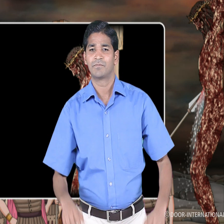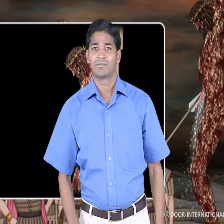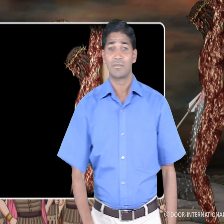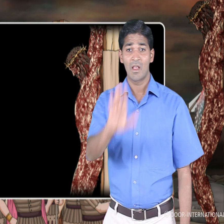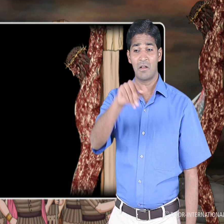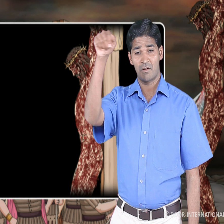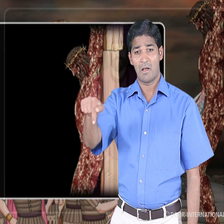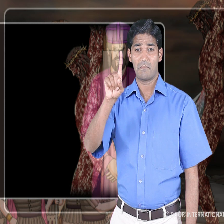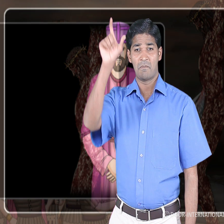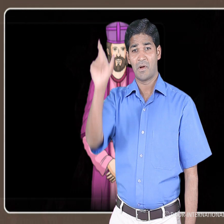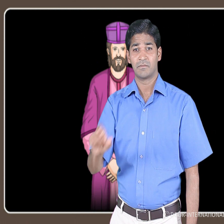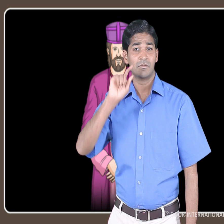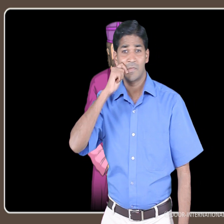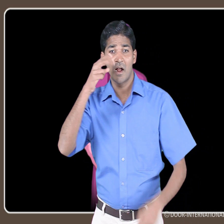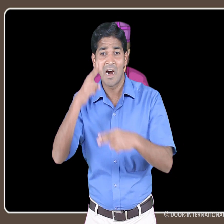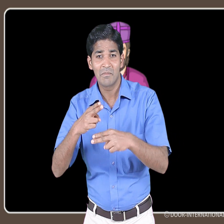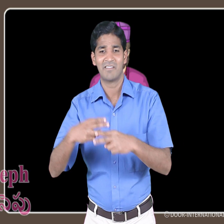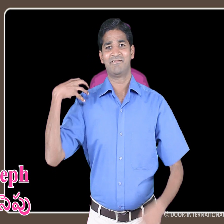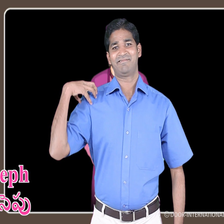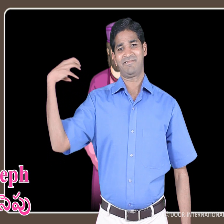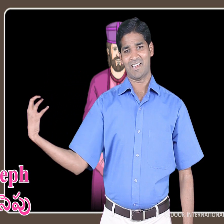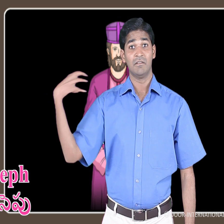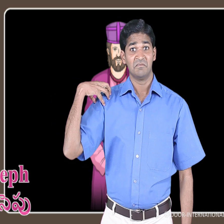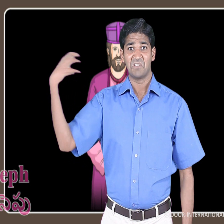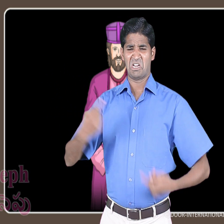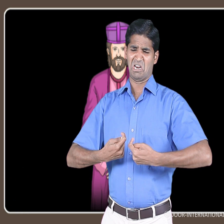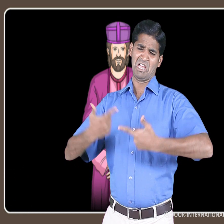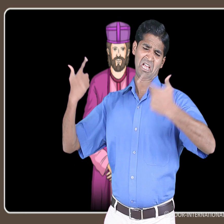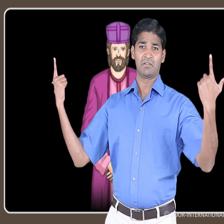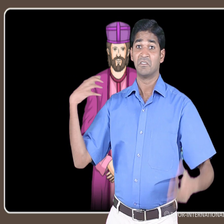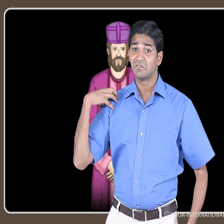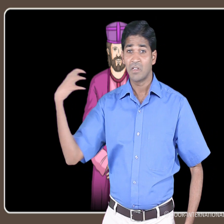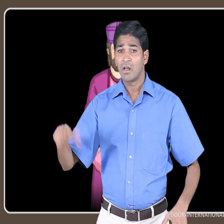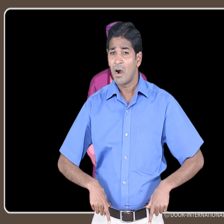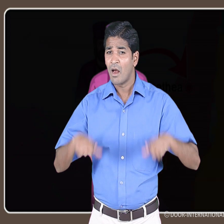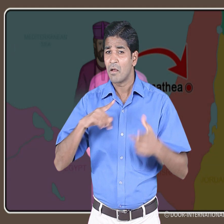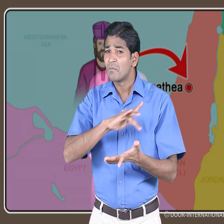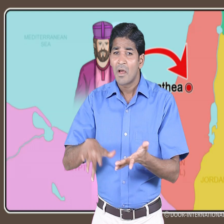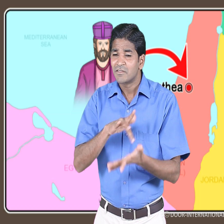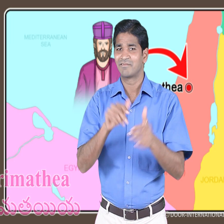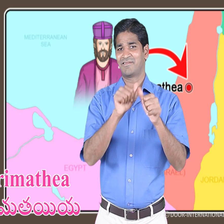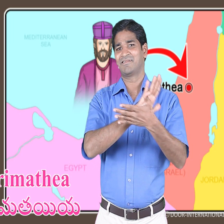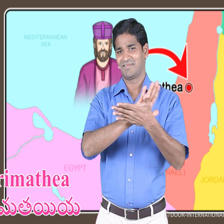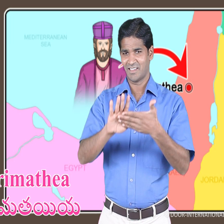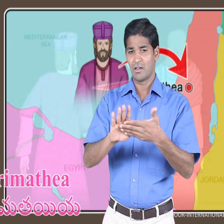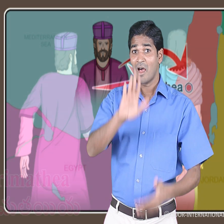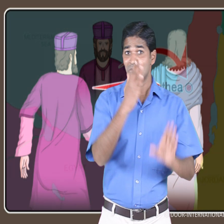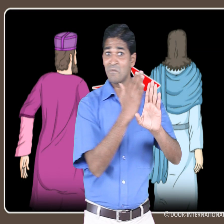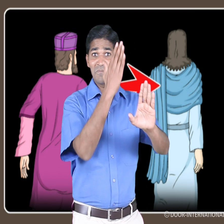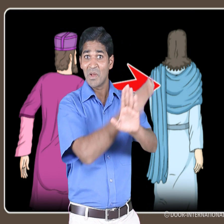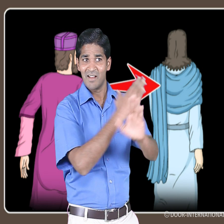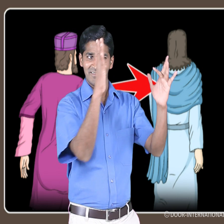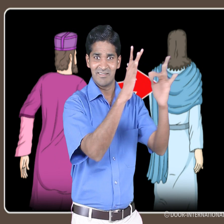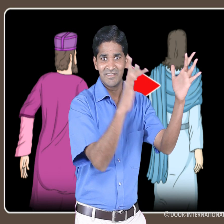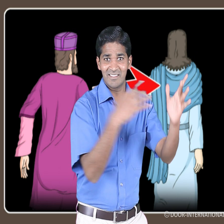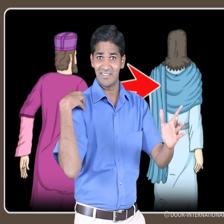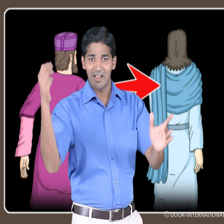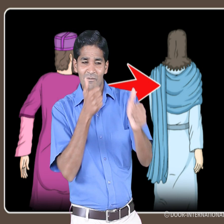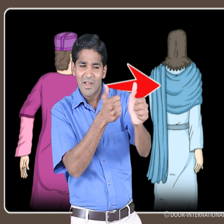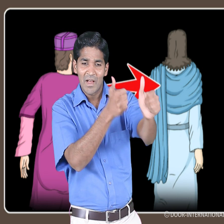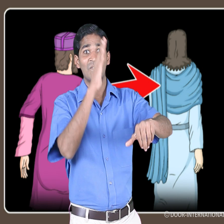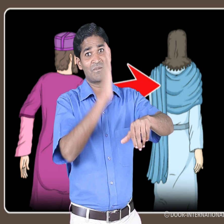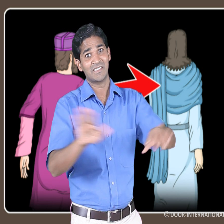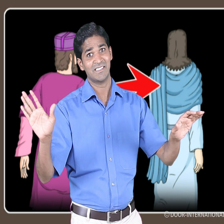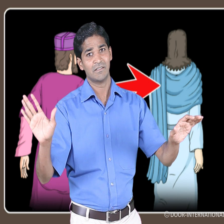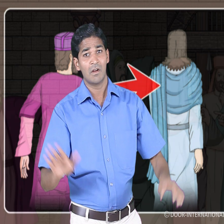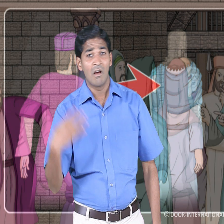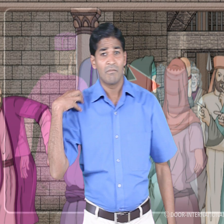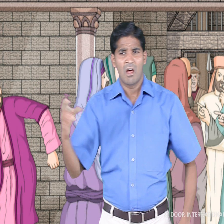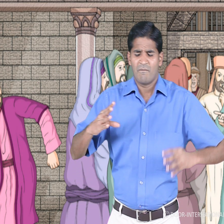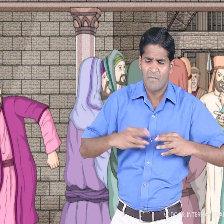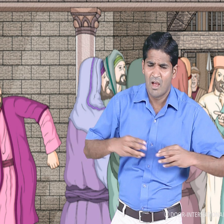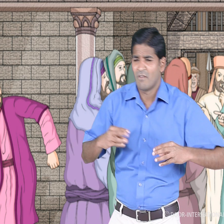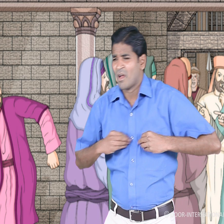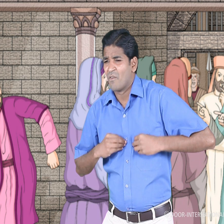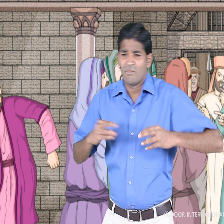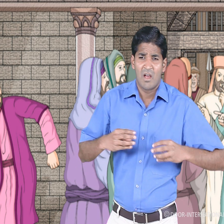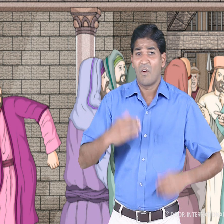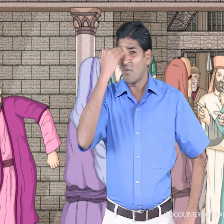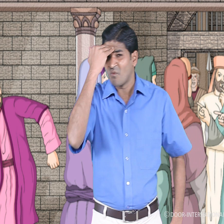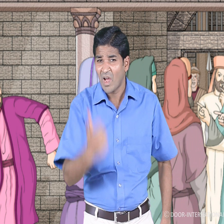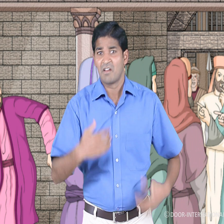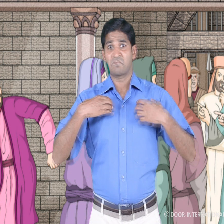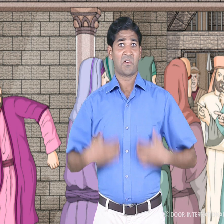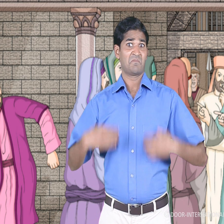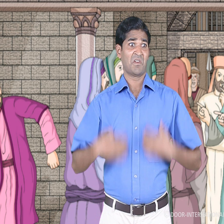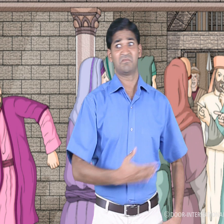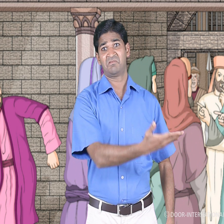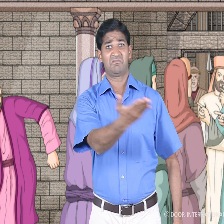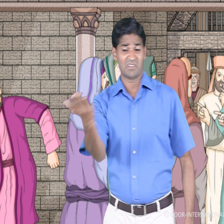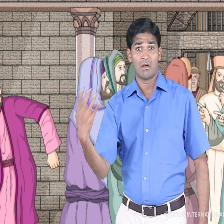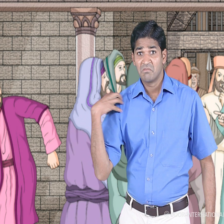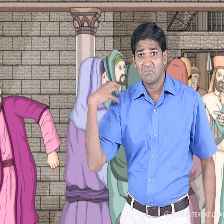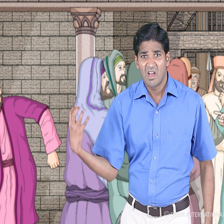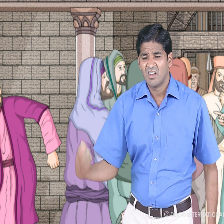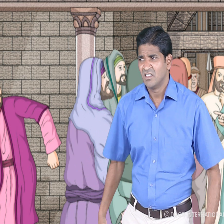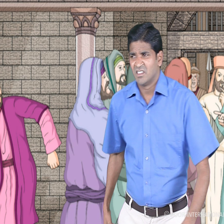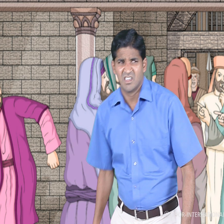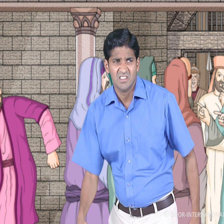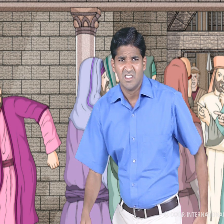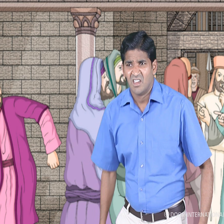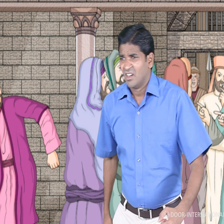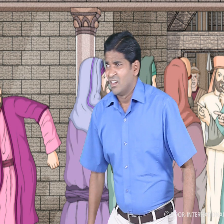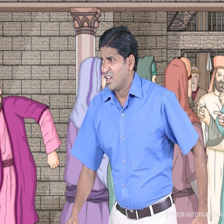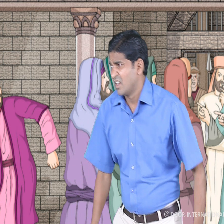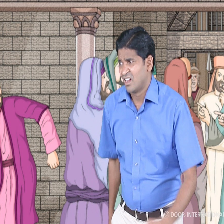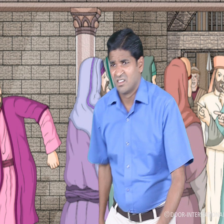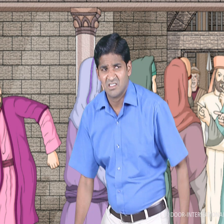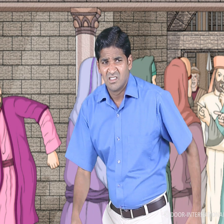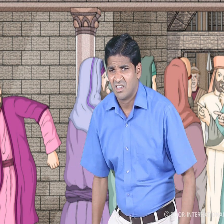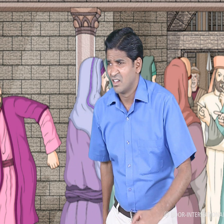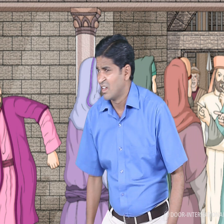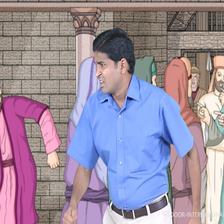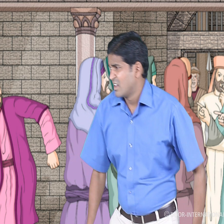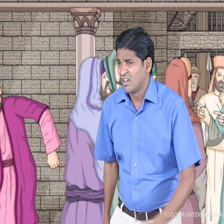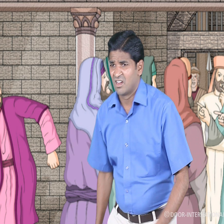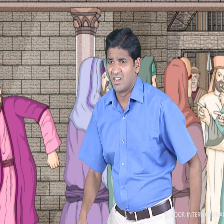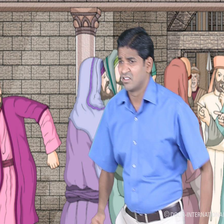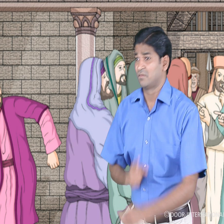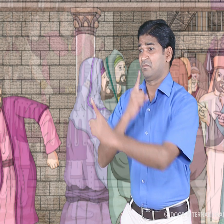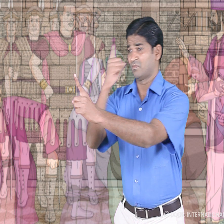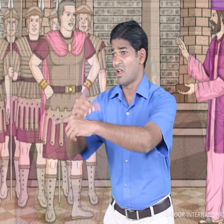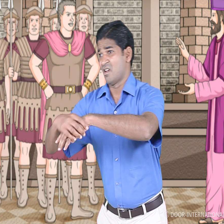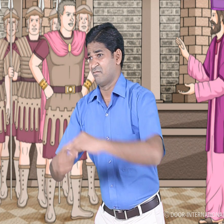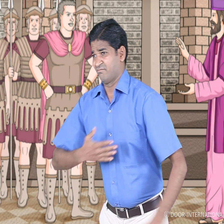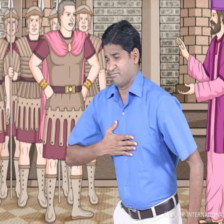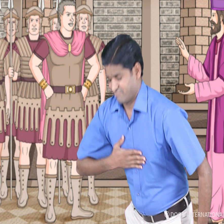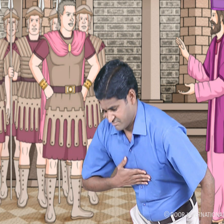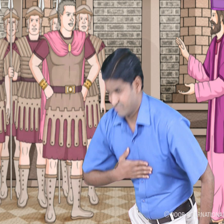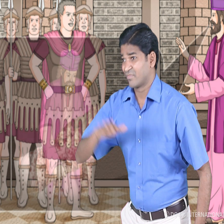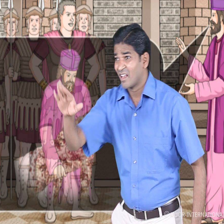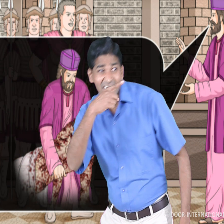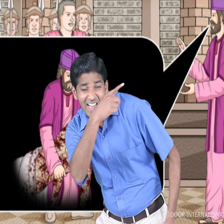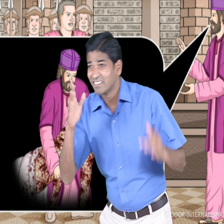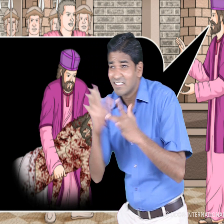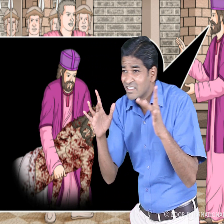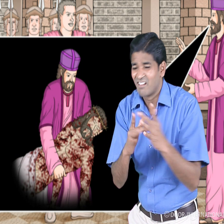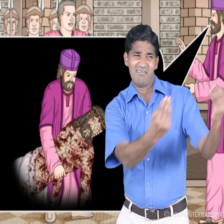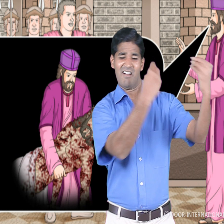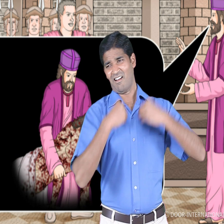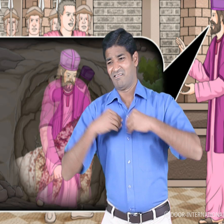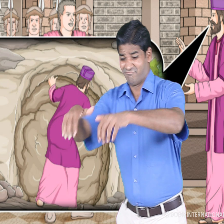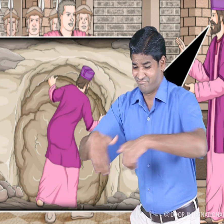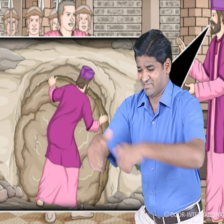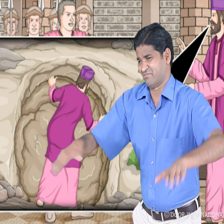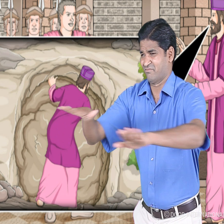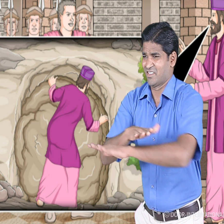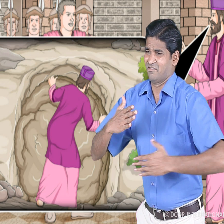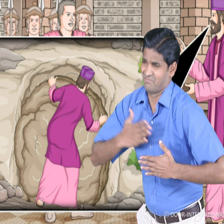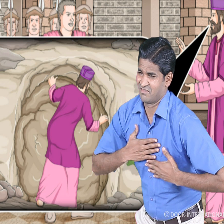Afterward, Joseph of Arimathea, who was a disciple of Jesus (but secretly for fear of the Jews), asked Pilate to let him remove the body of Jesus.